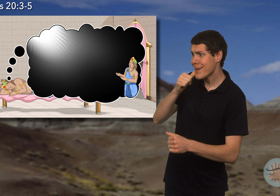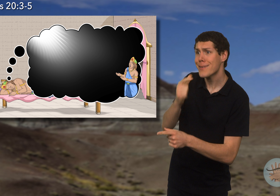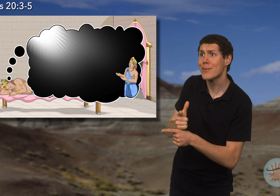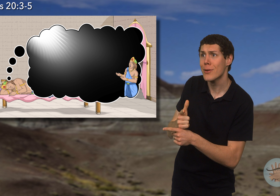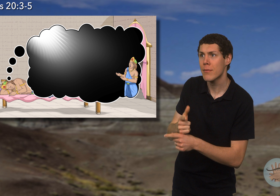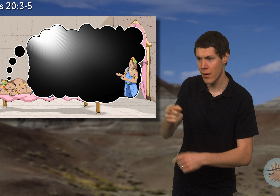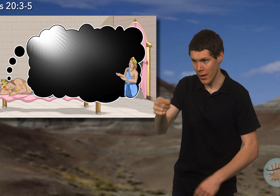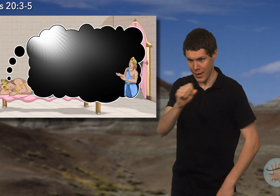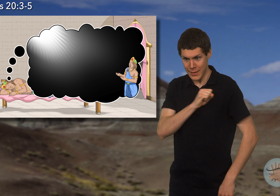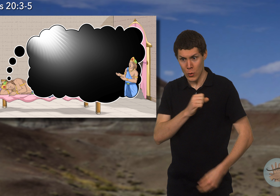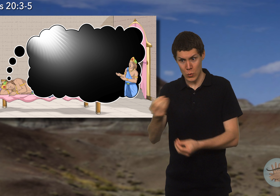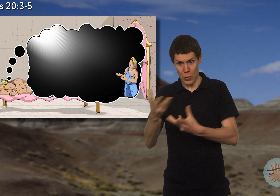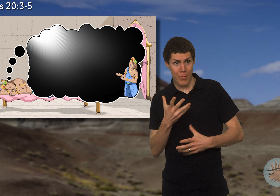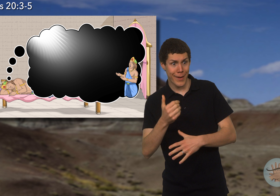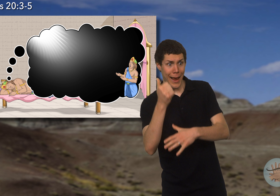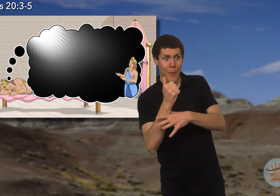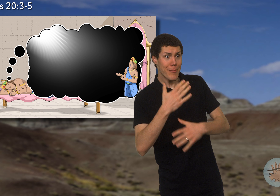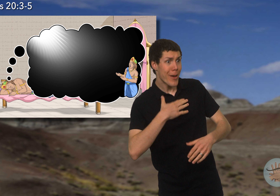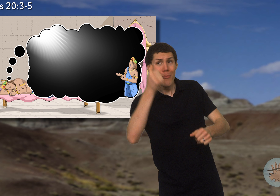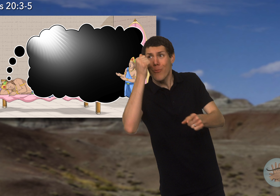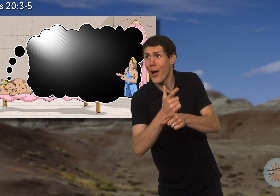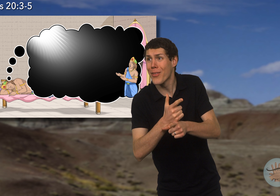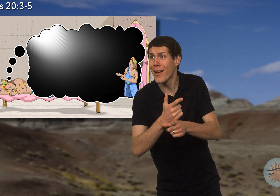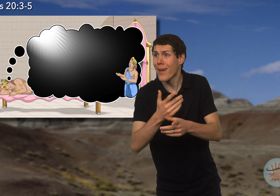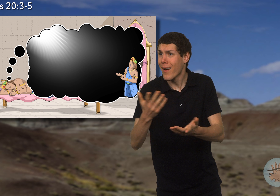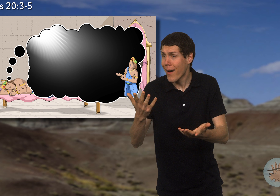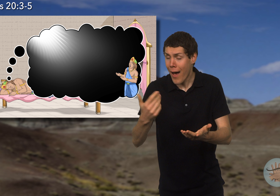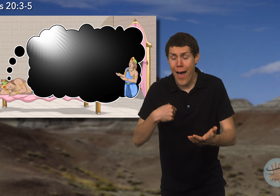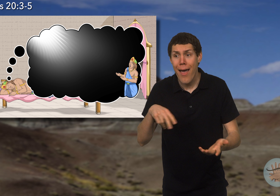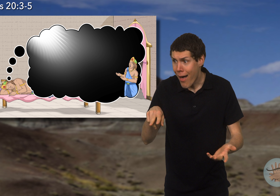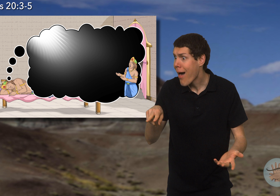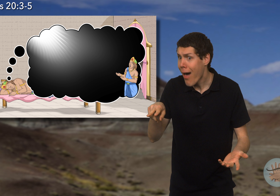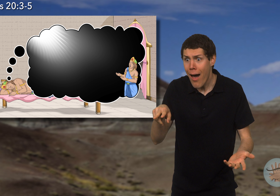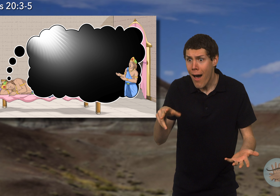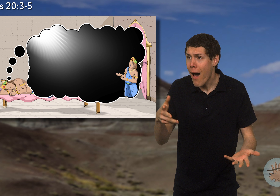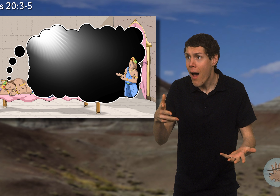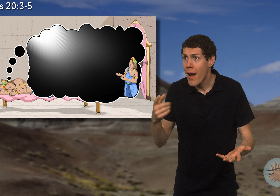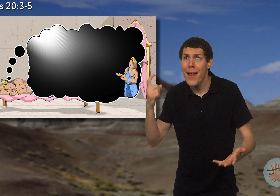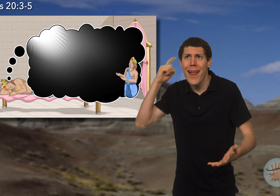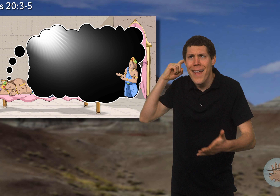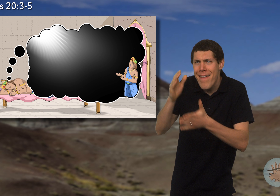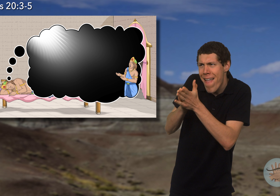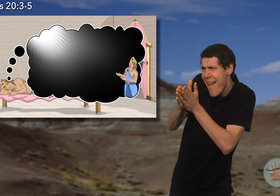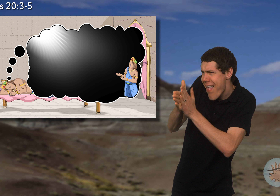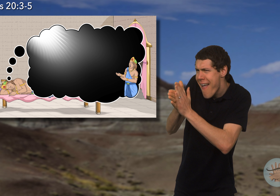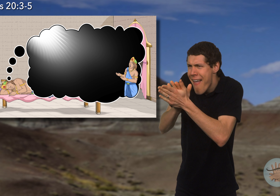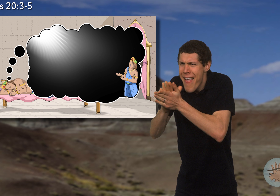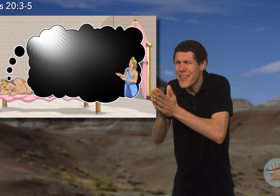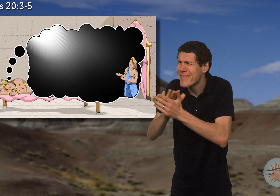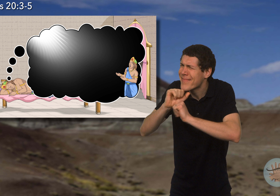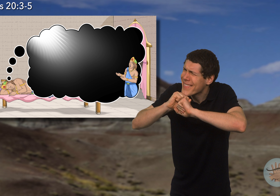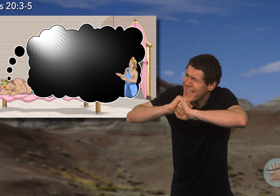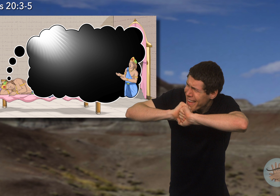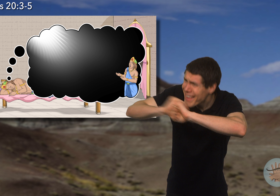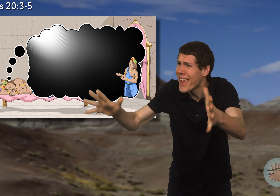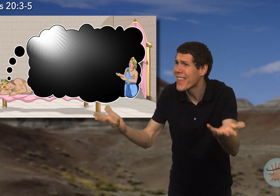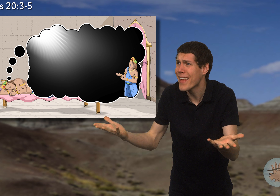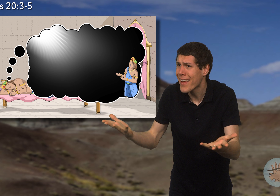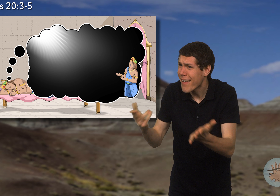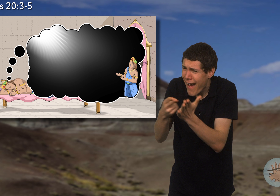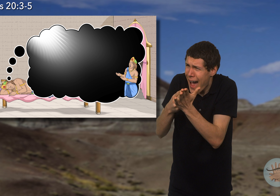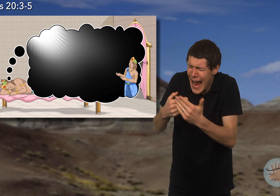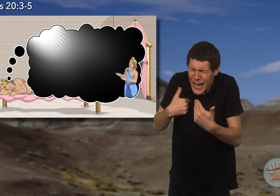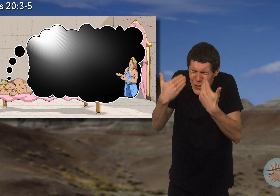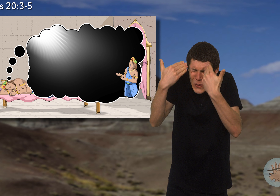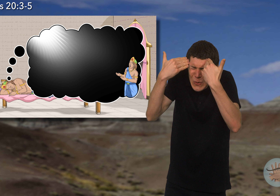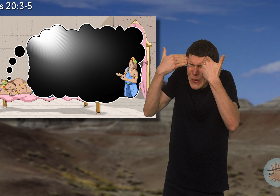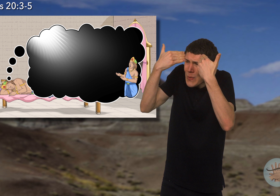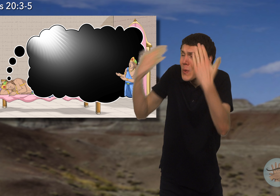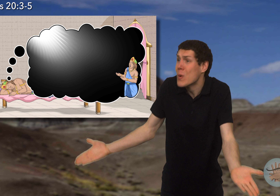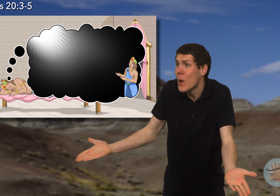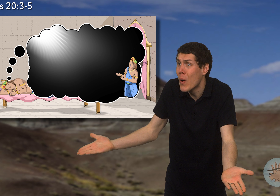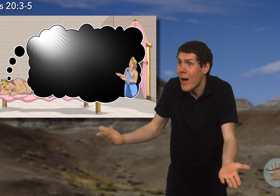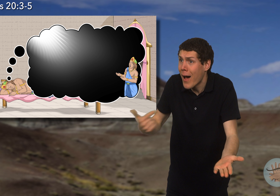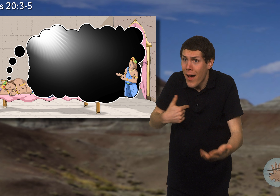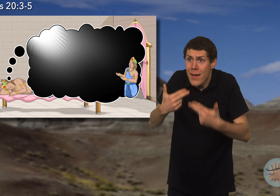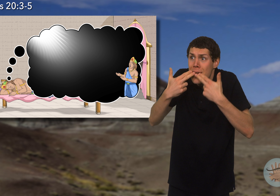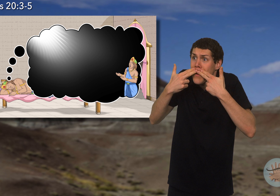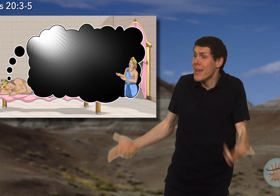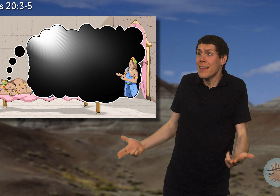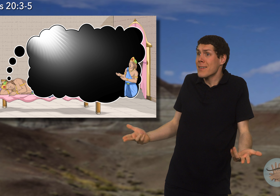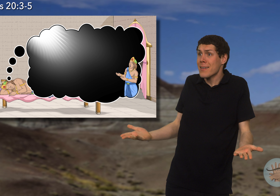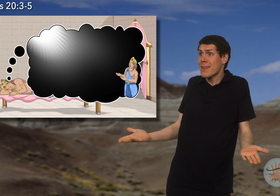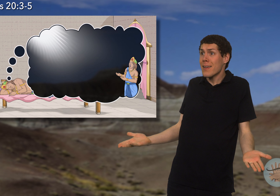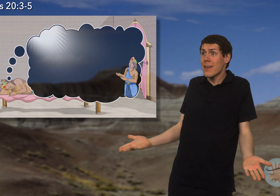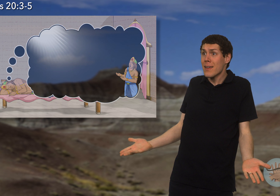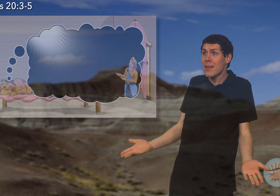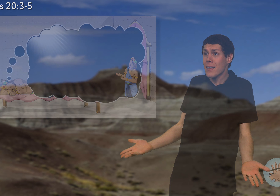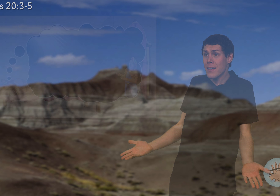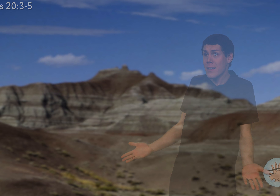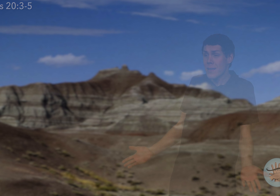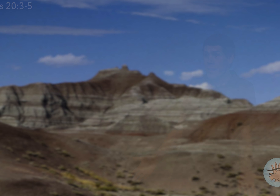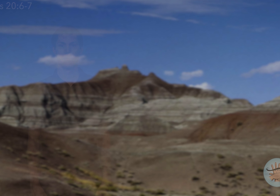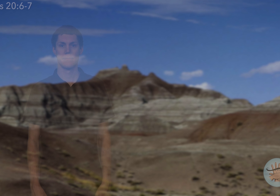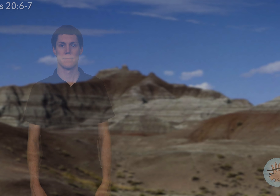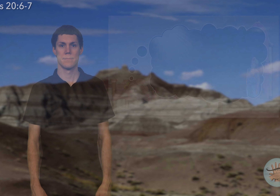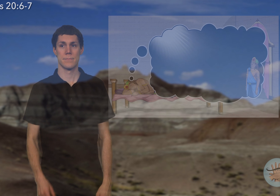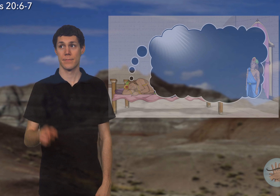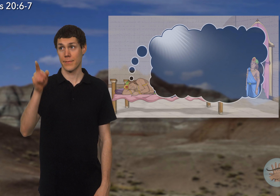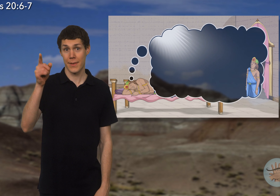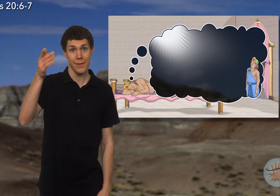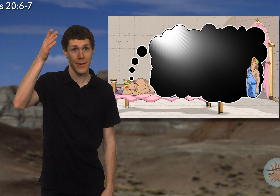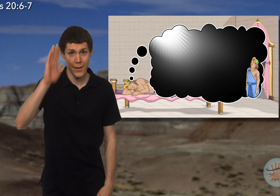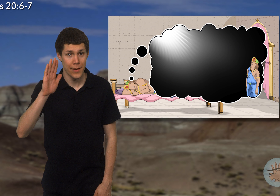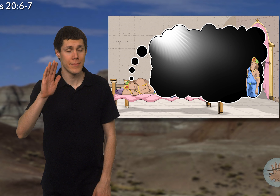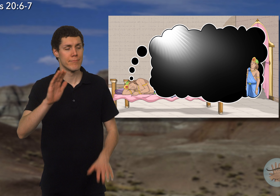And she herself said, ‘He is my brother.’ I have done this in the integrity of my heart and the innocence of my hands.”